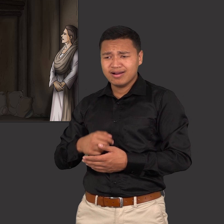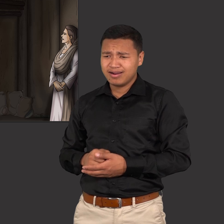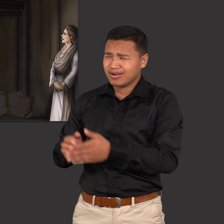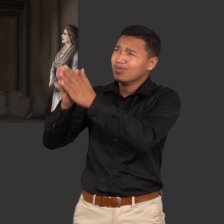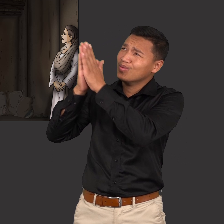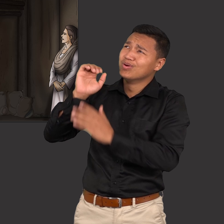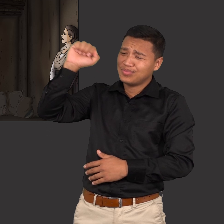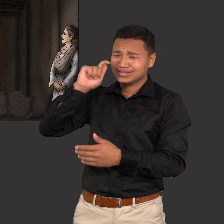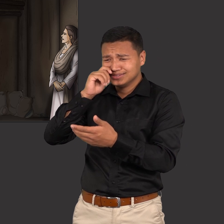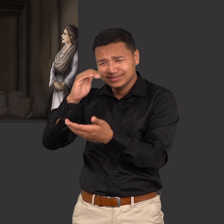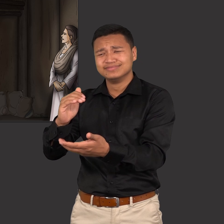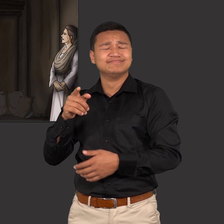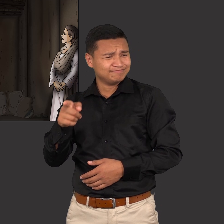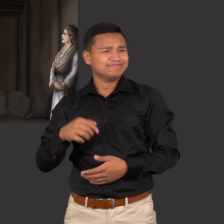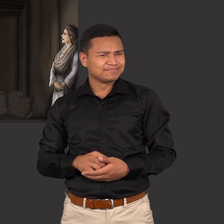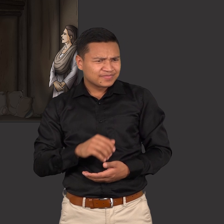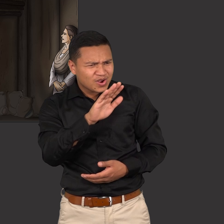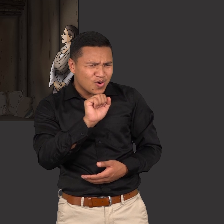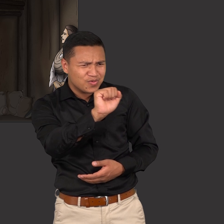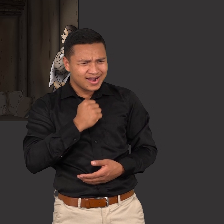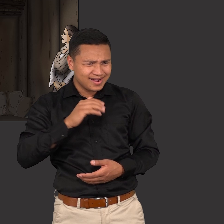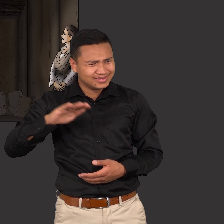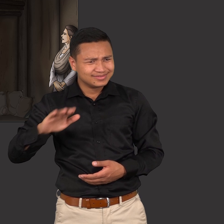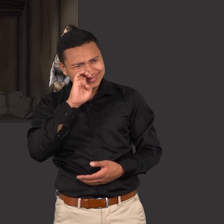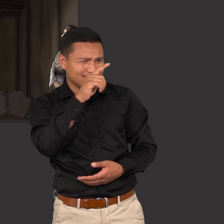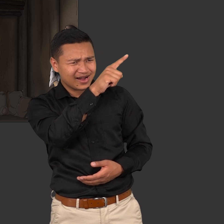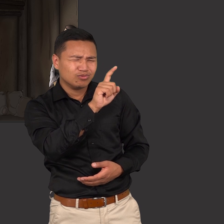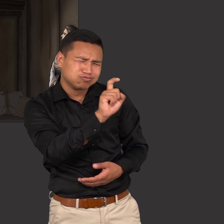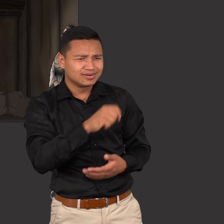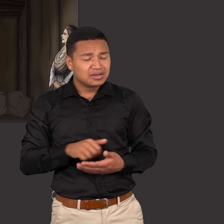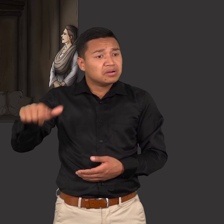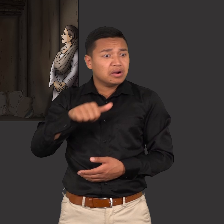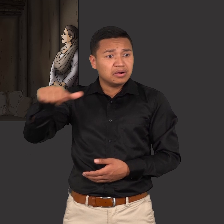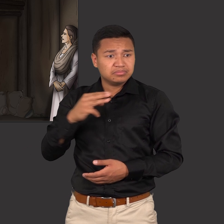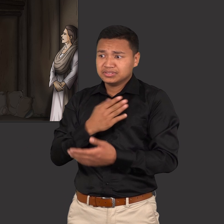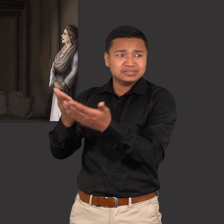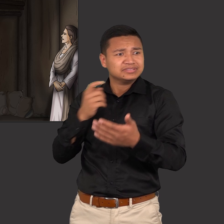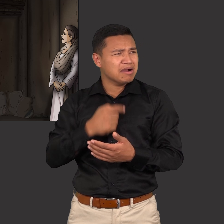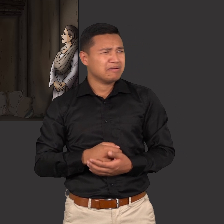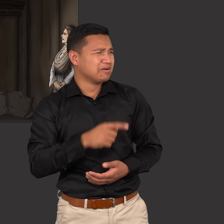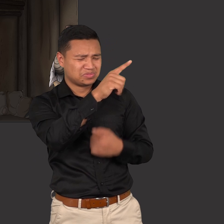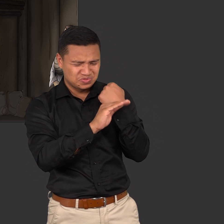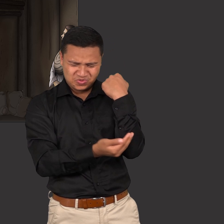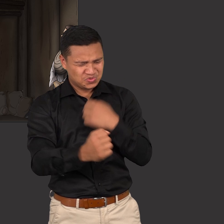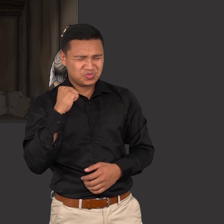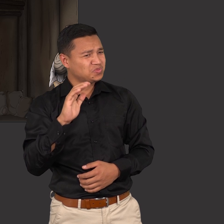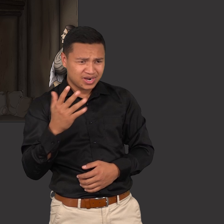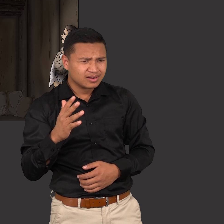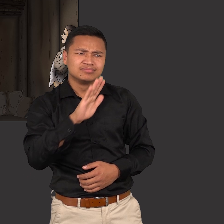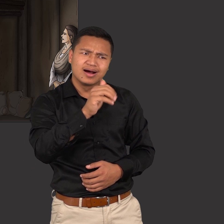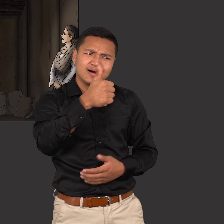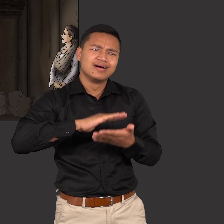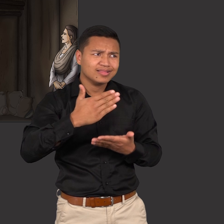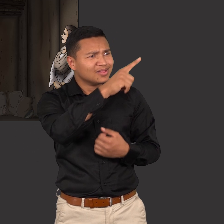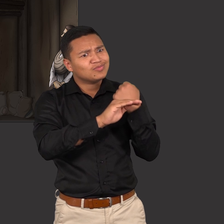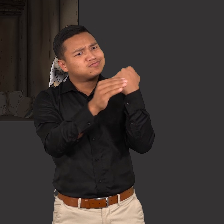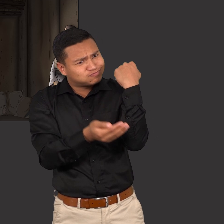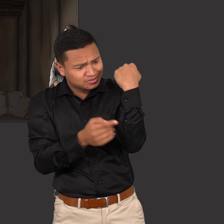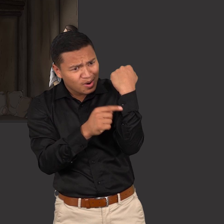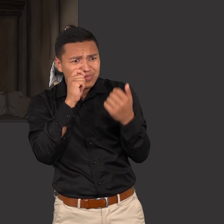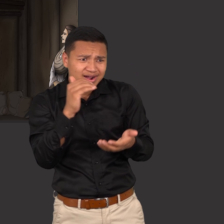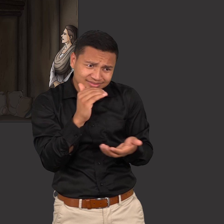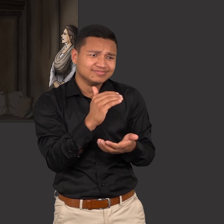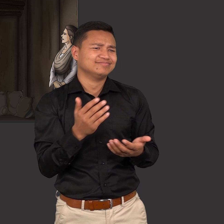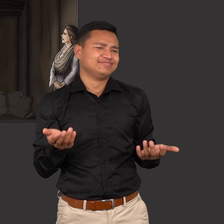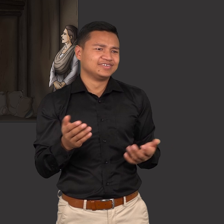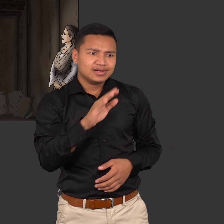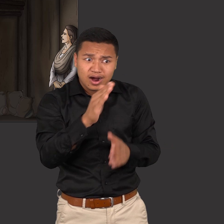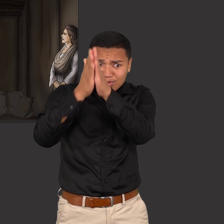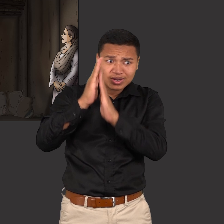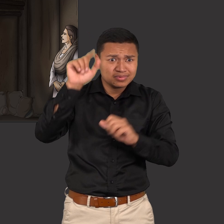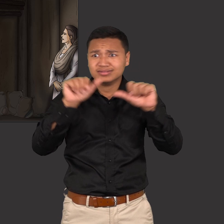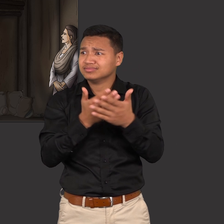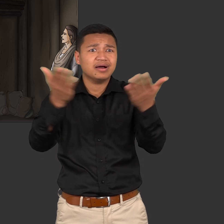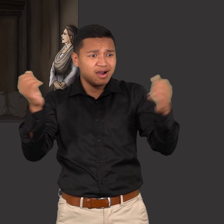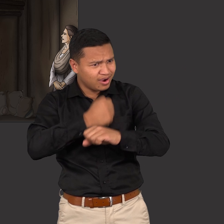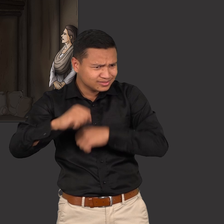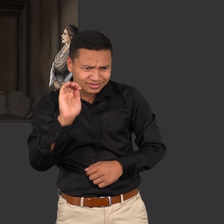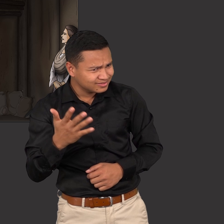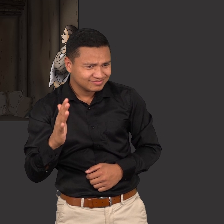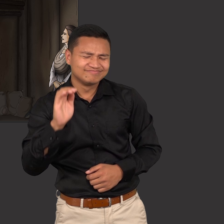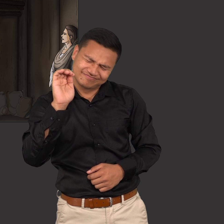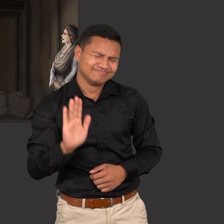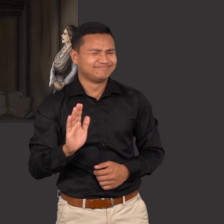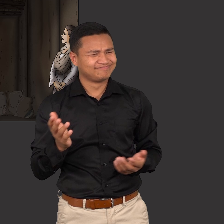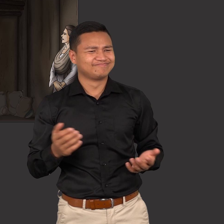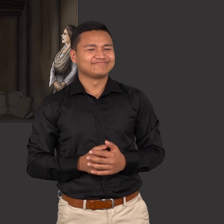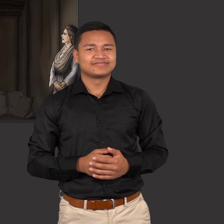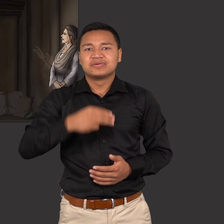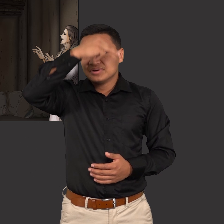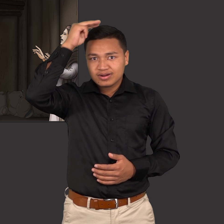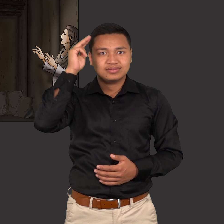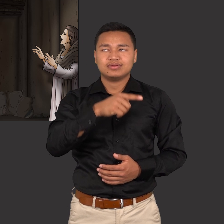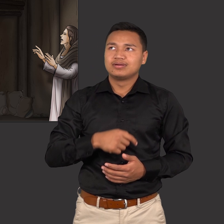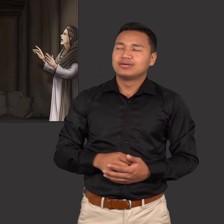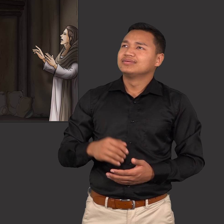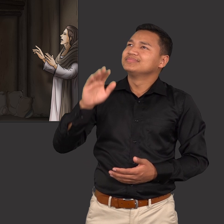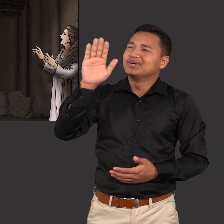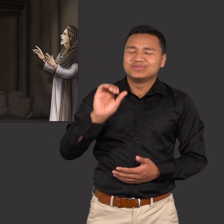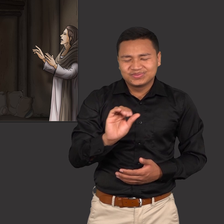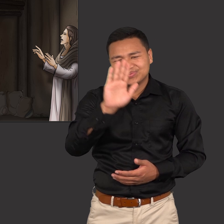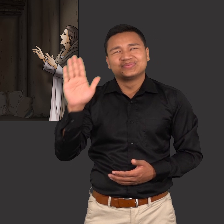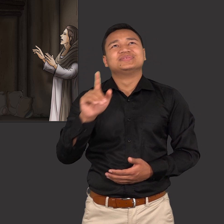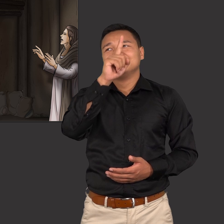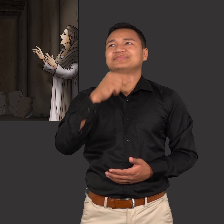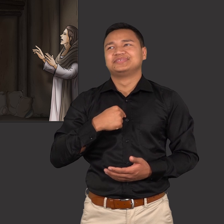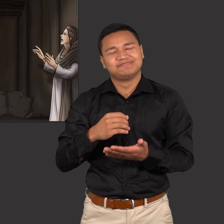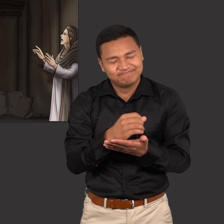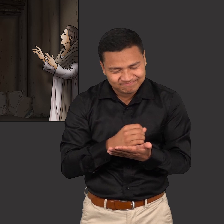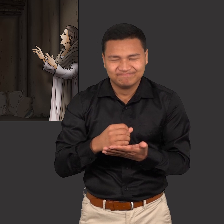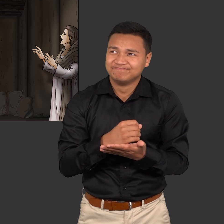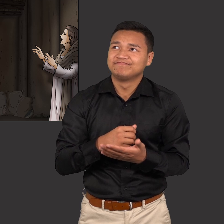Look, even Elizabeth your relative has conceived a son in her old age, and she who was called barren is in her sixth month. For no word from God will ever fail.”